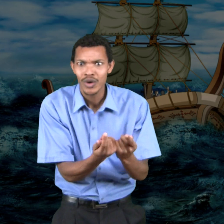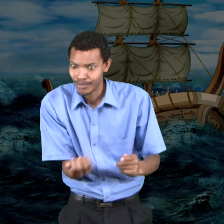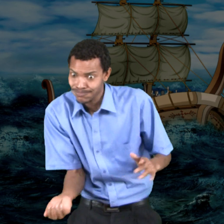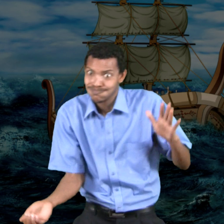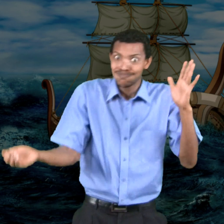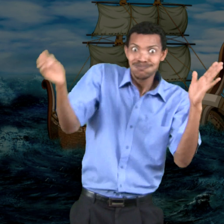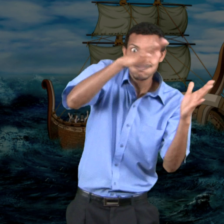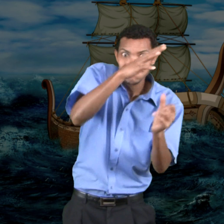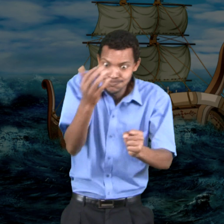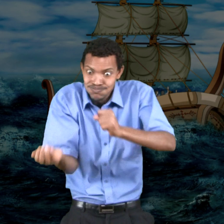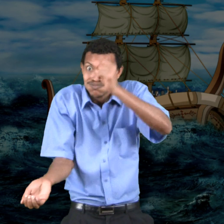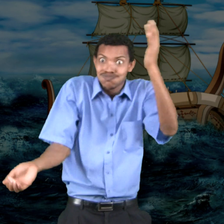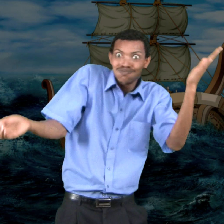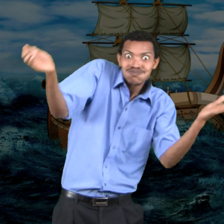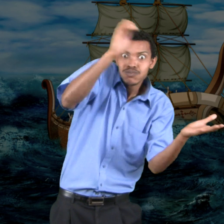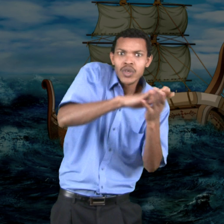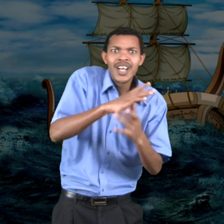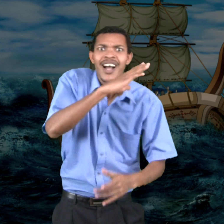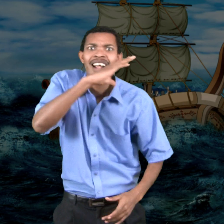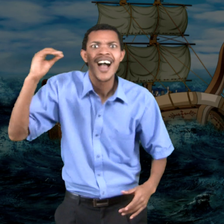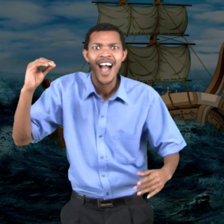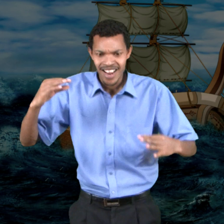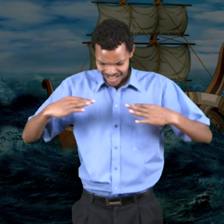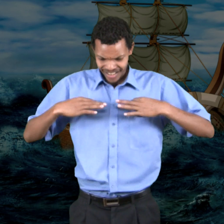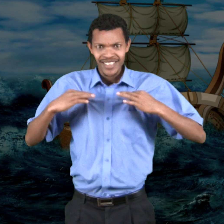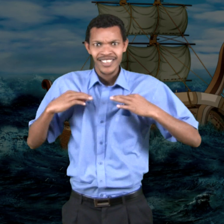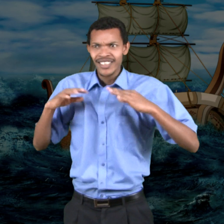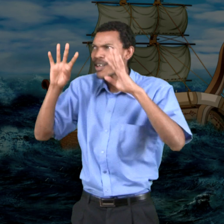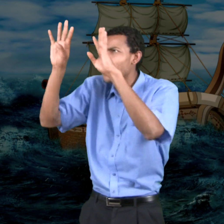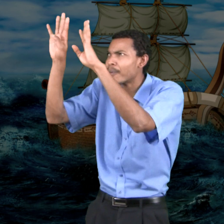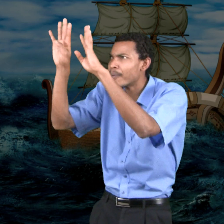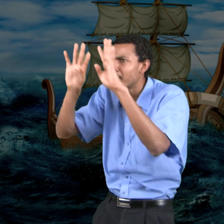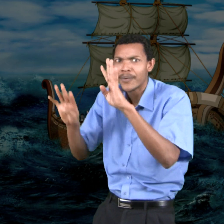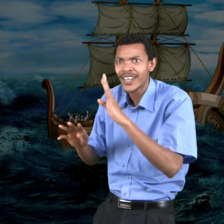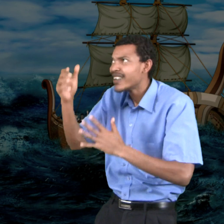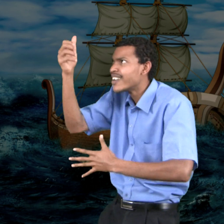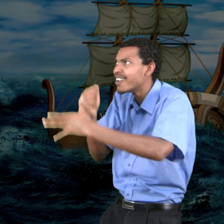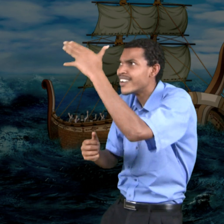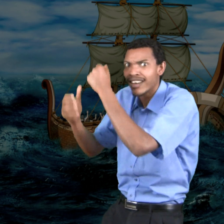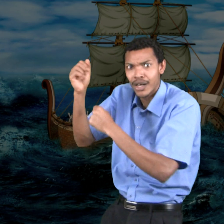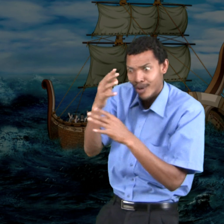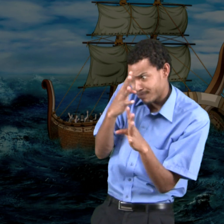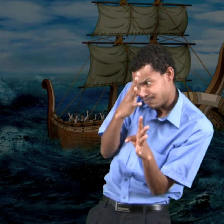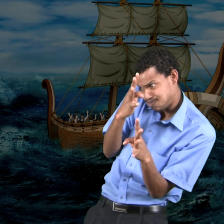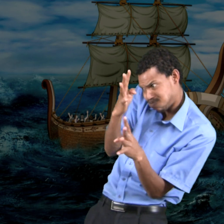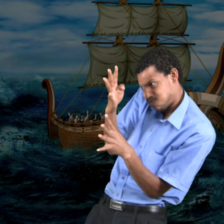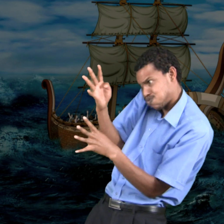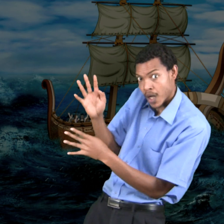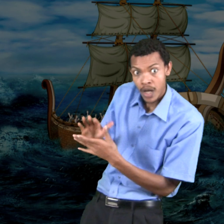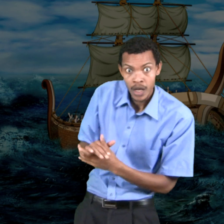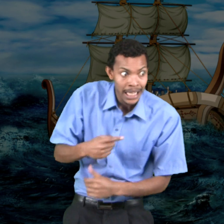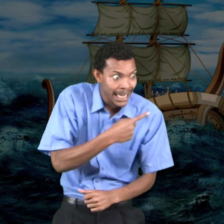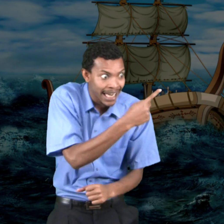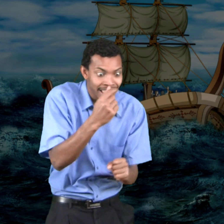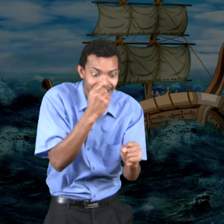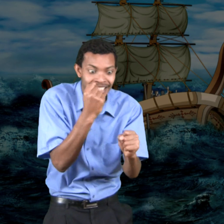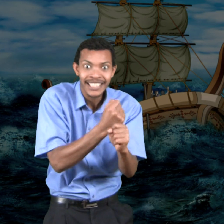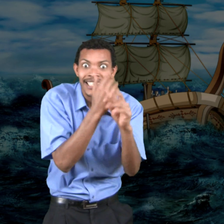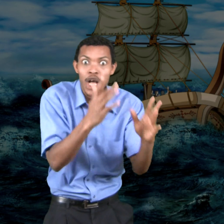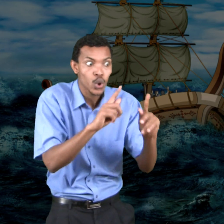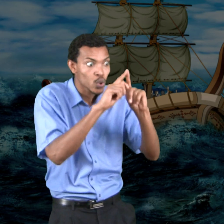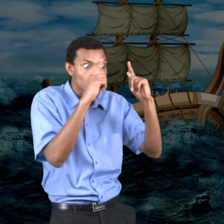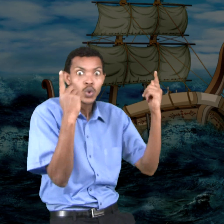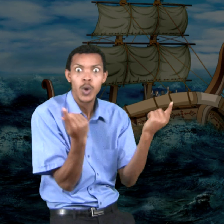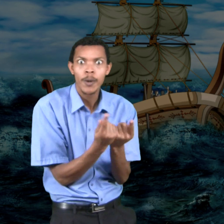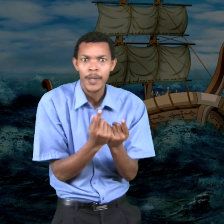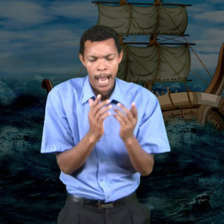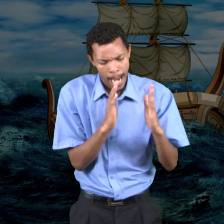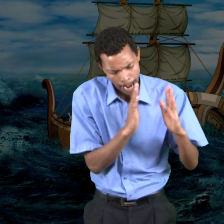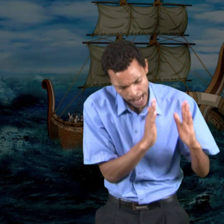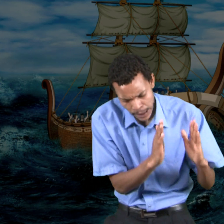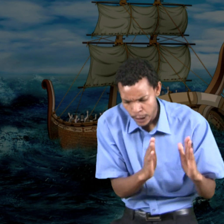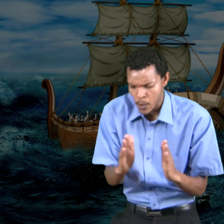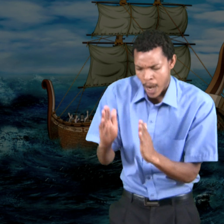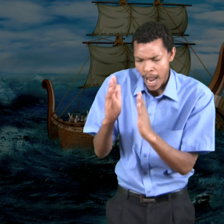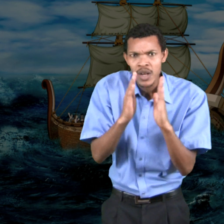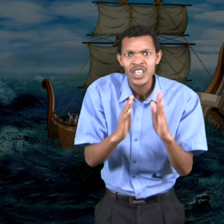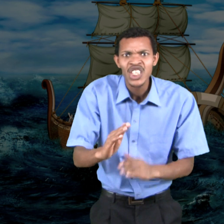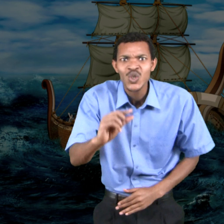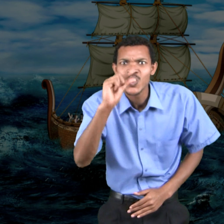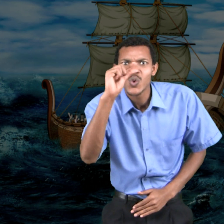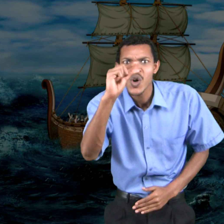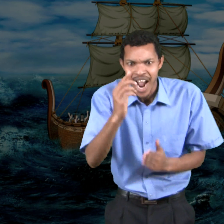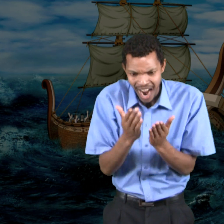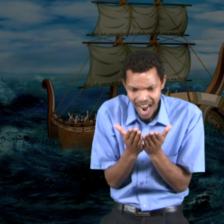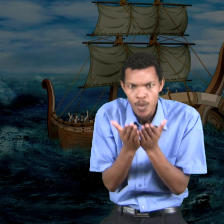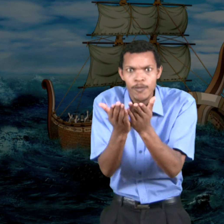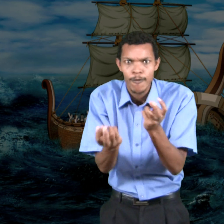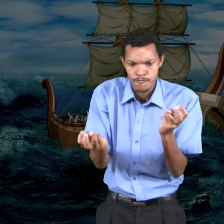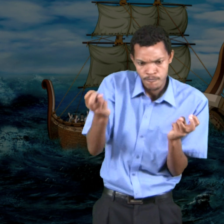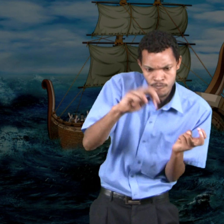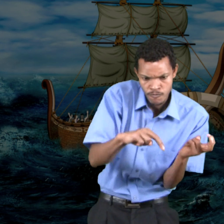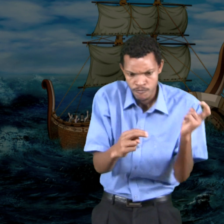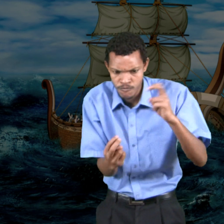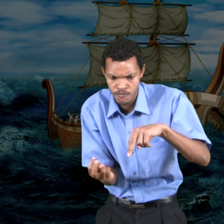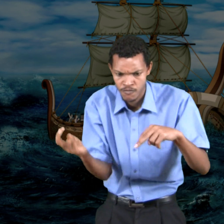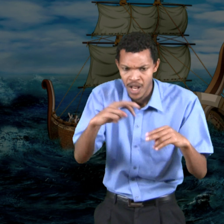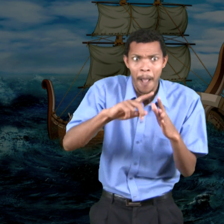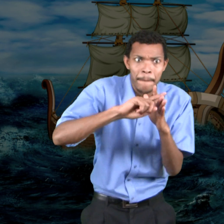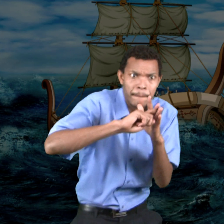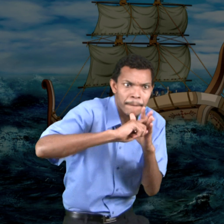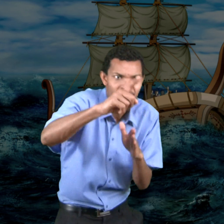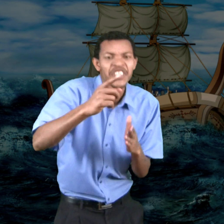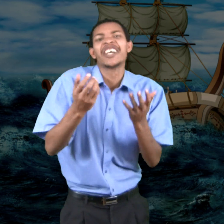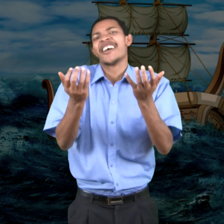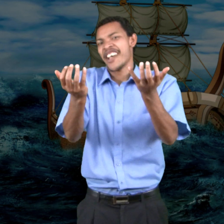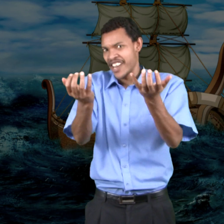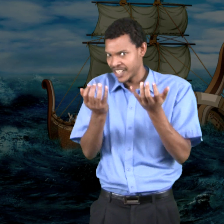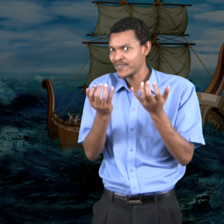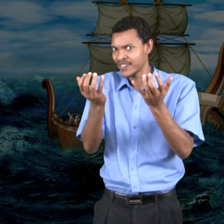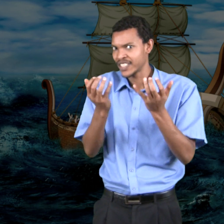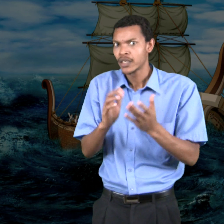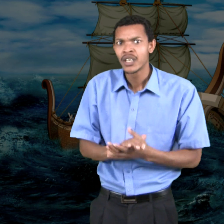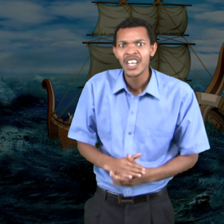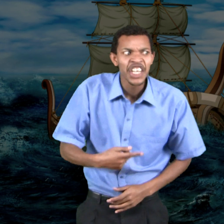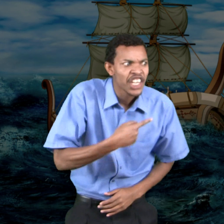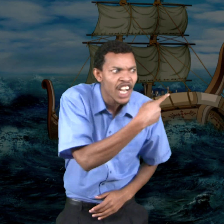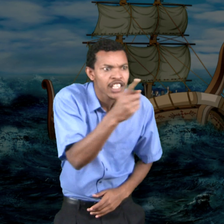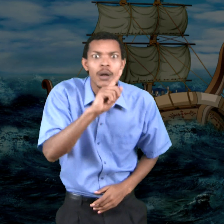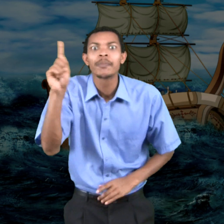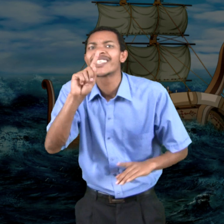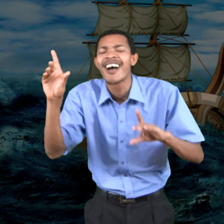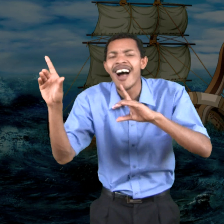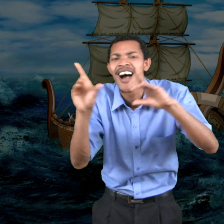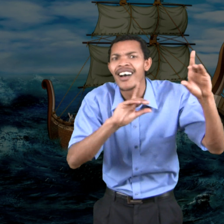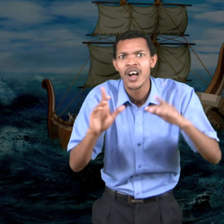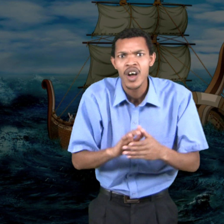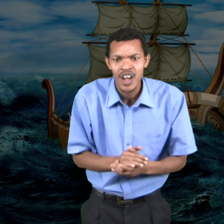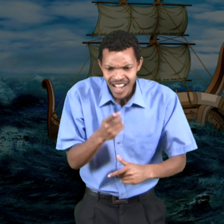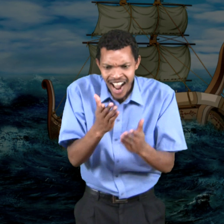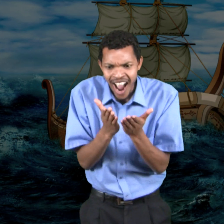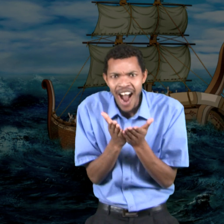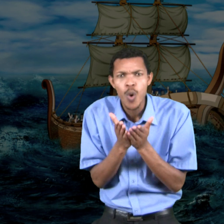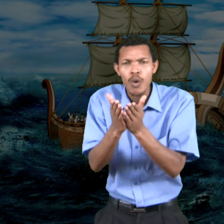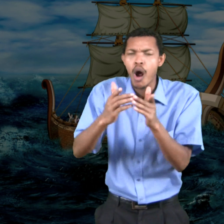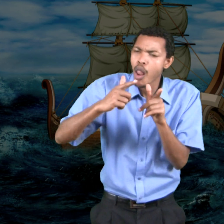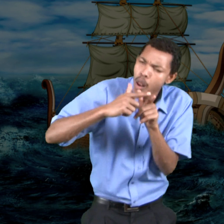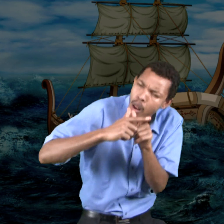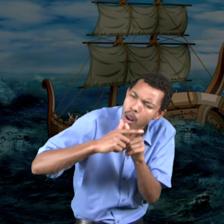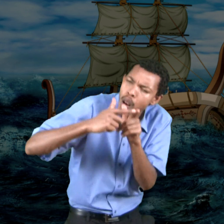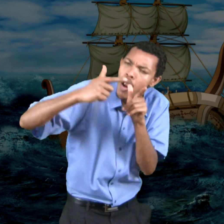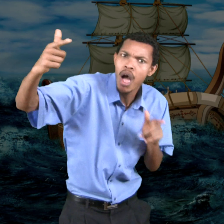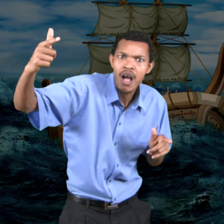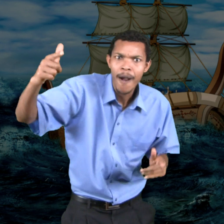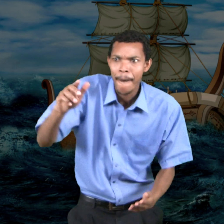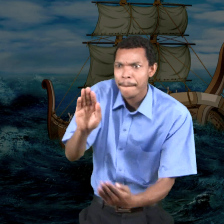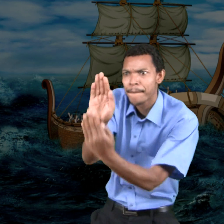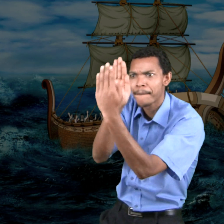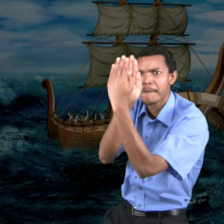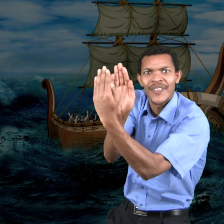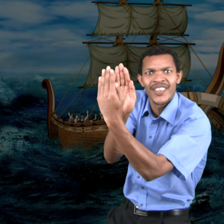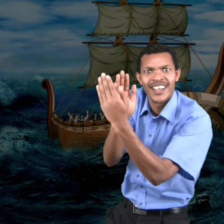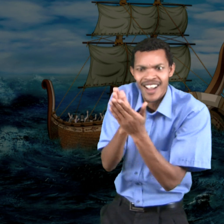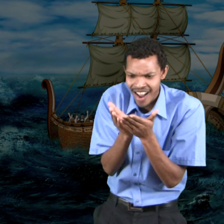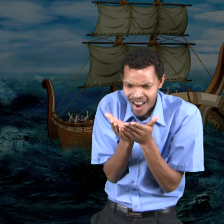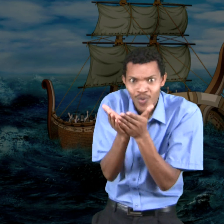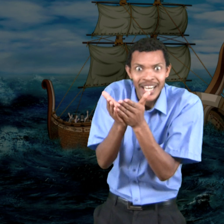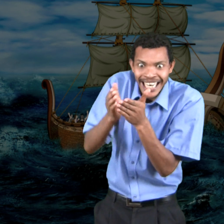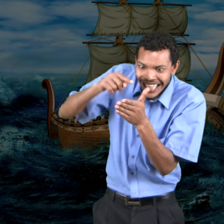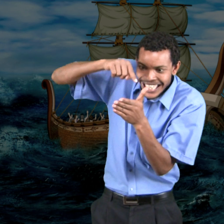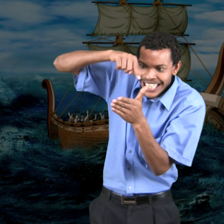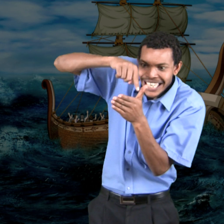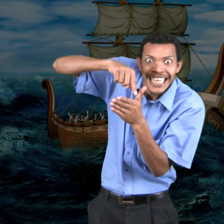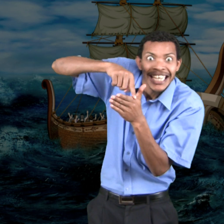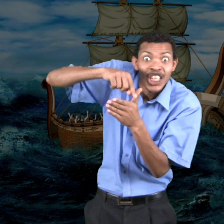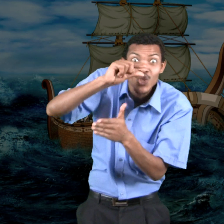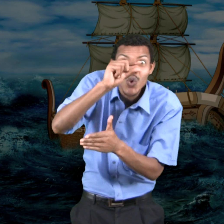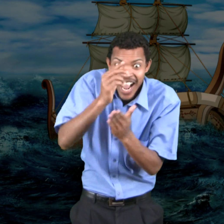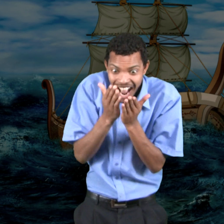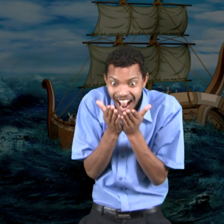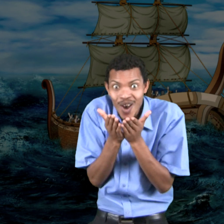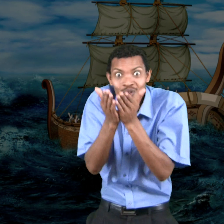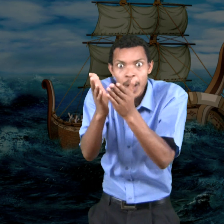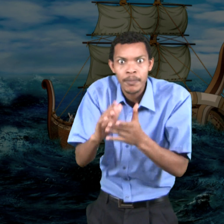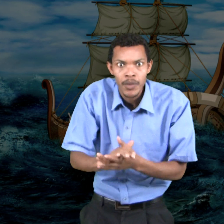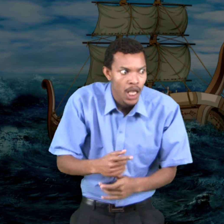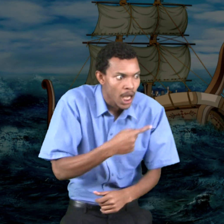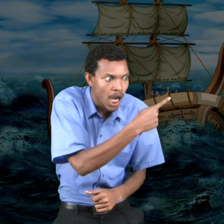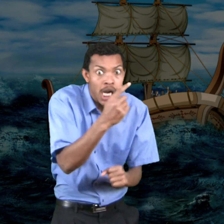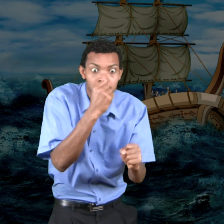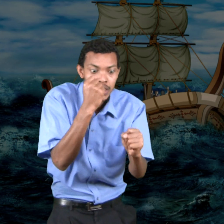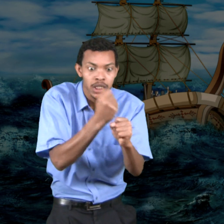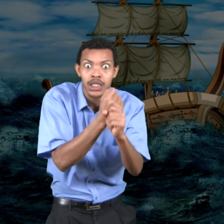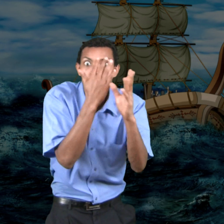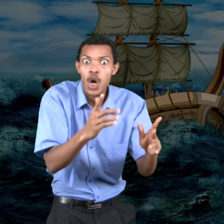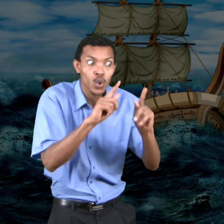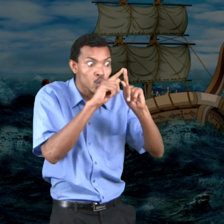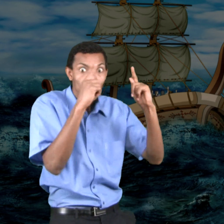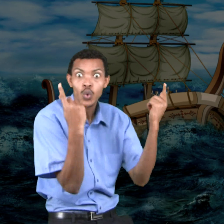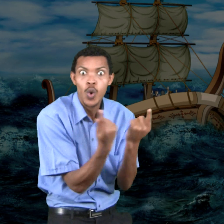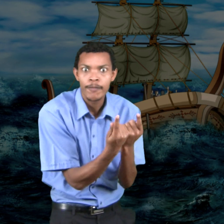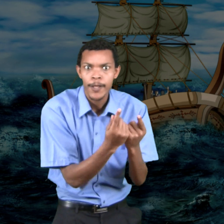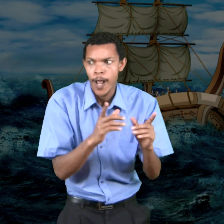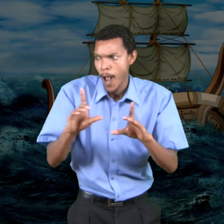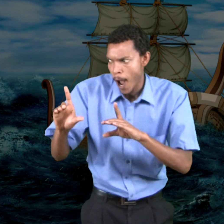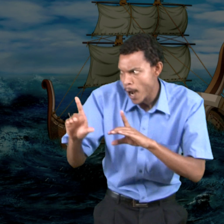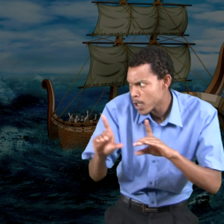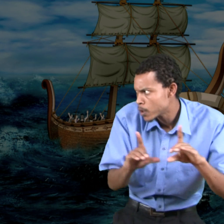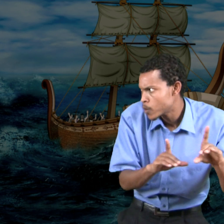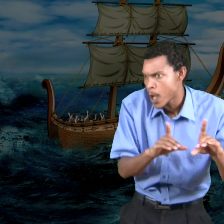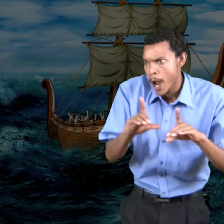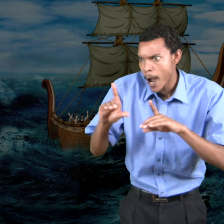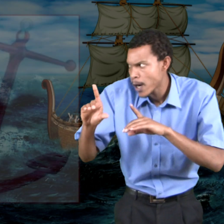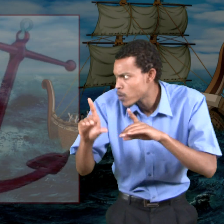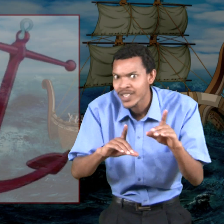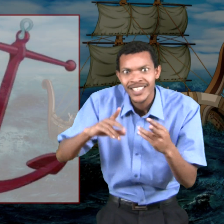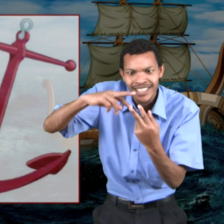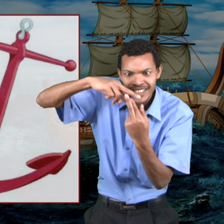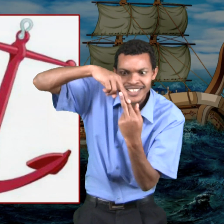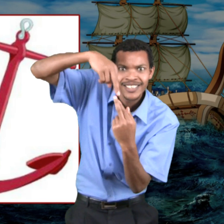Meanwhile, the sailors attempted to escape from the ship.